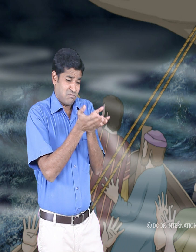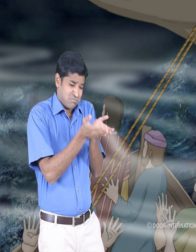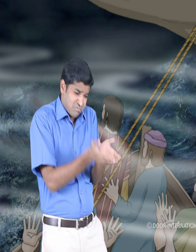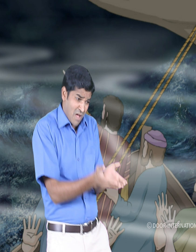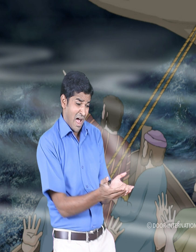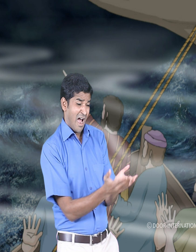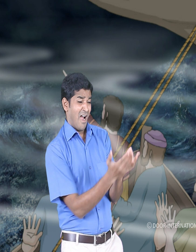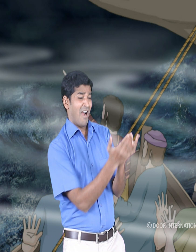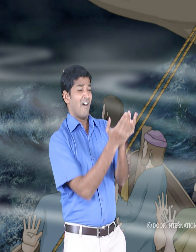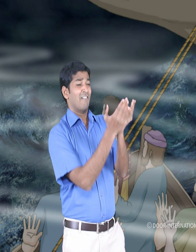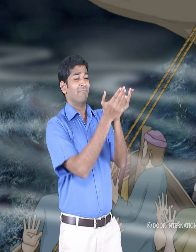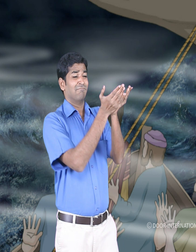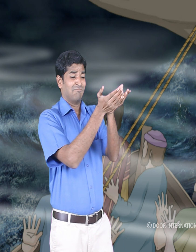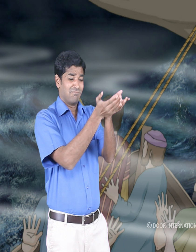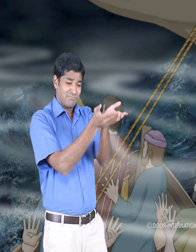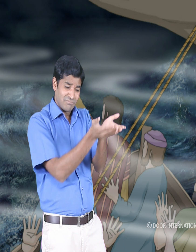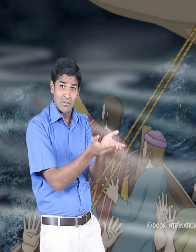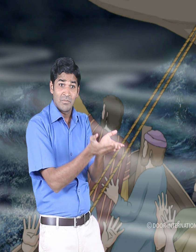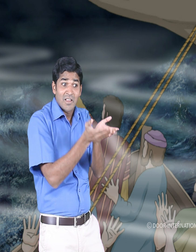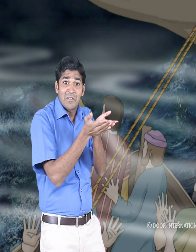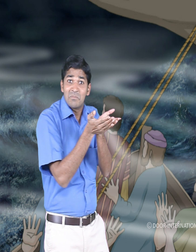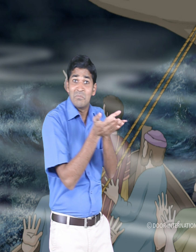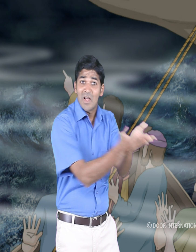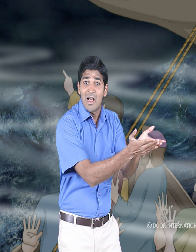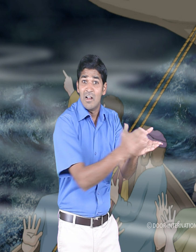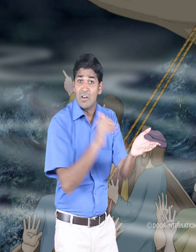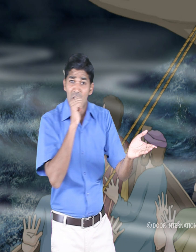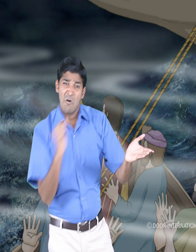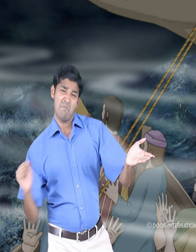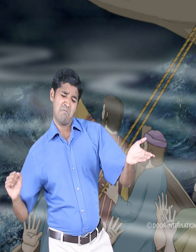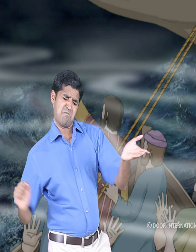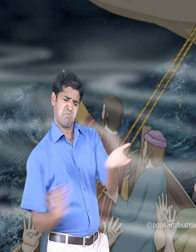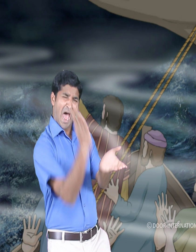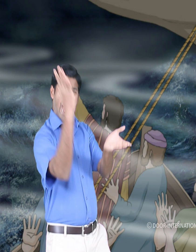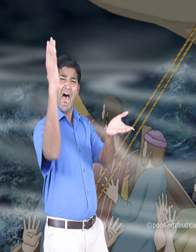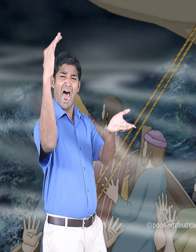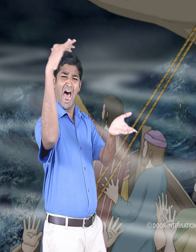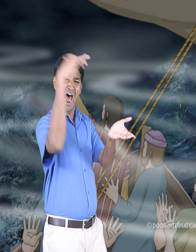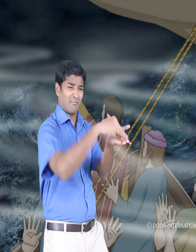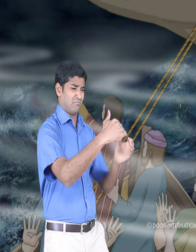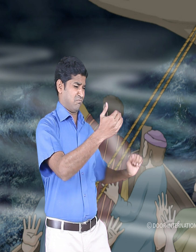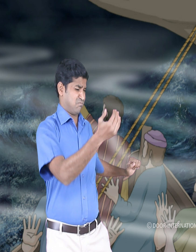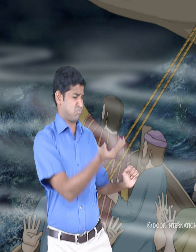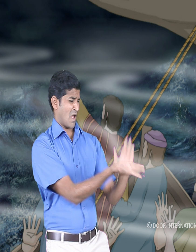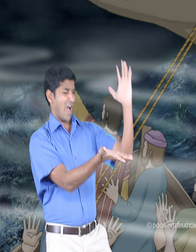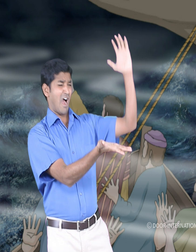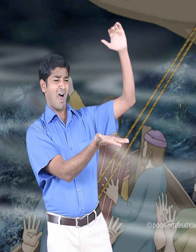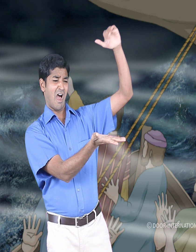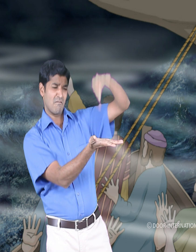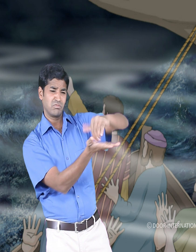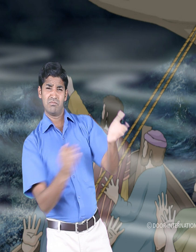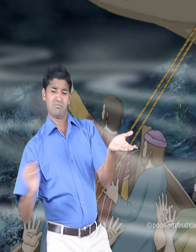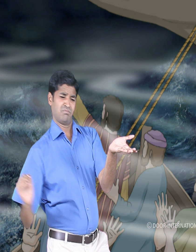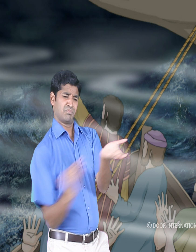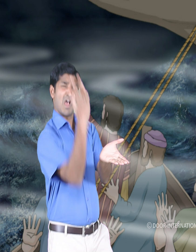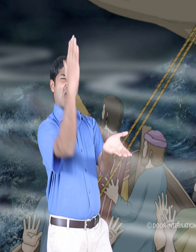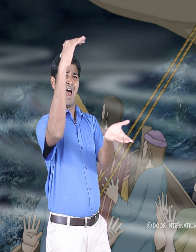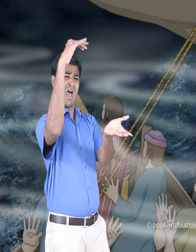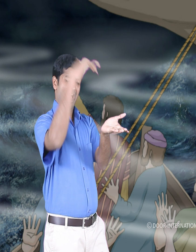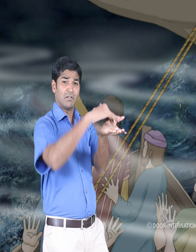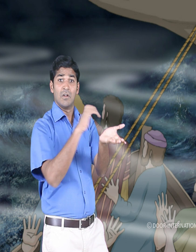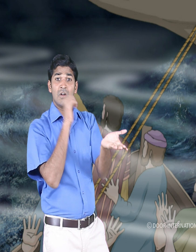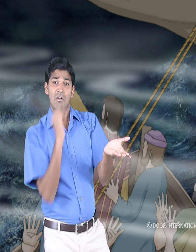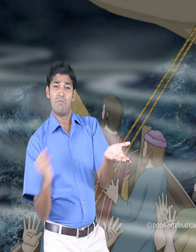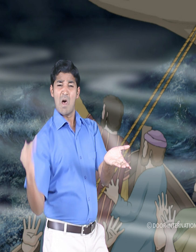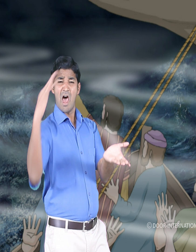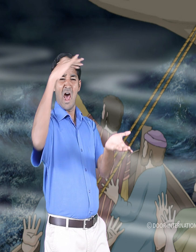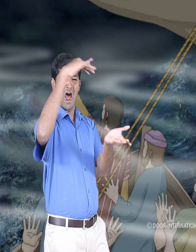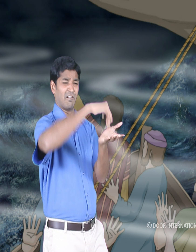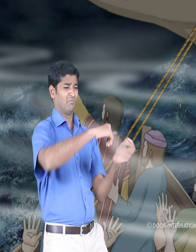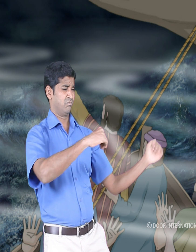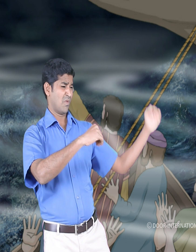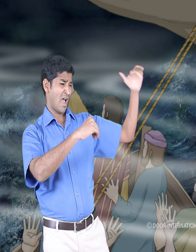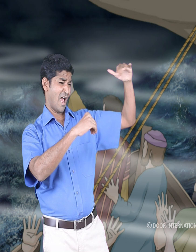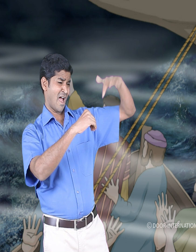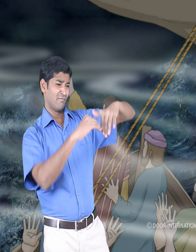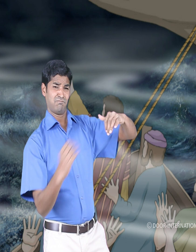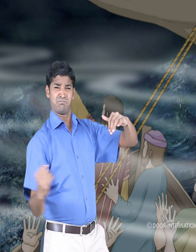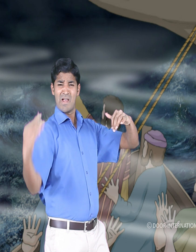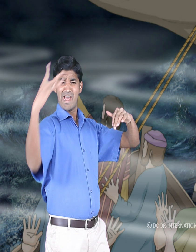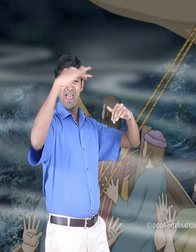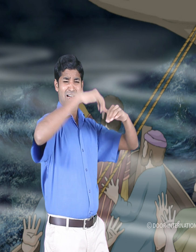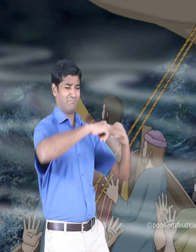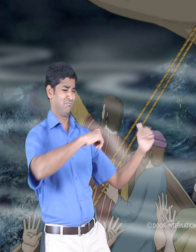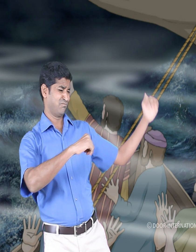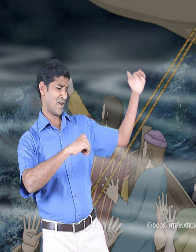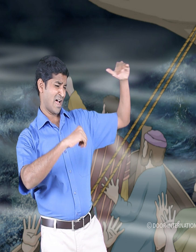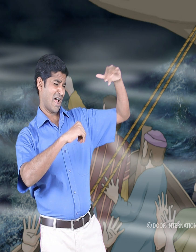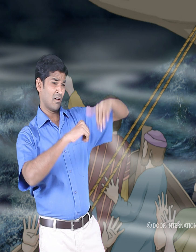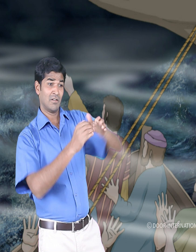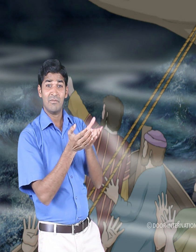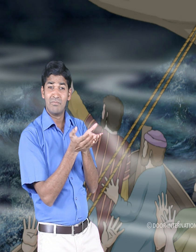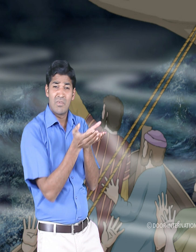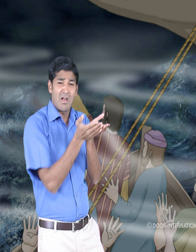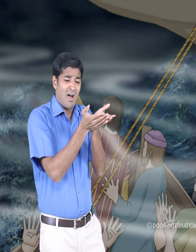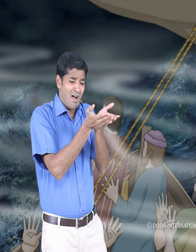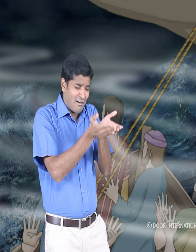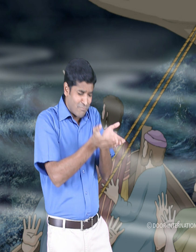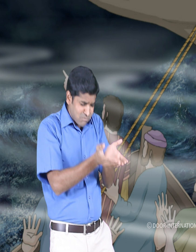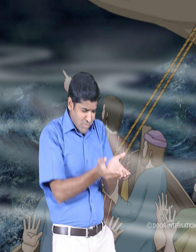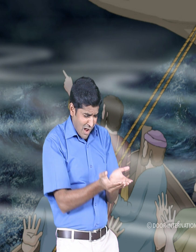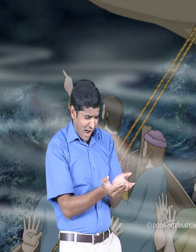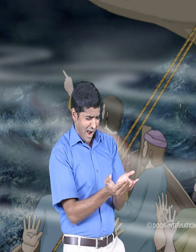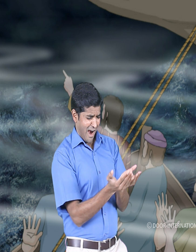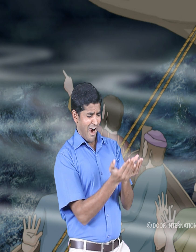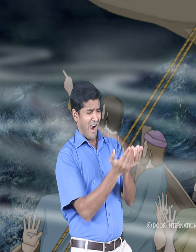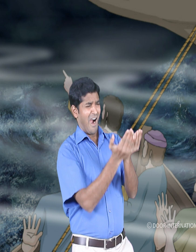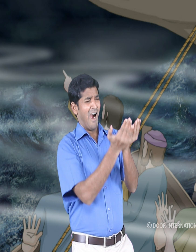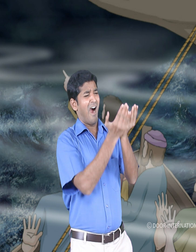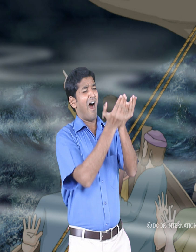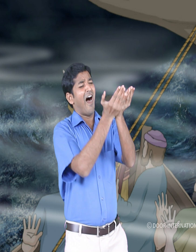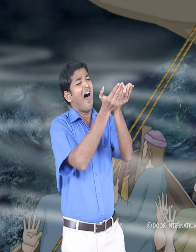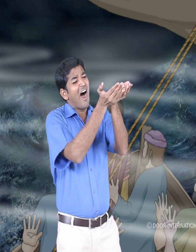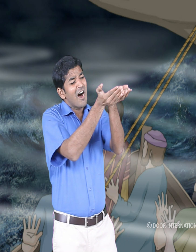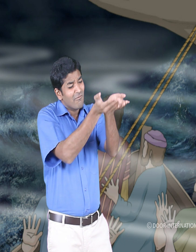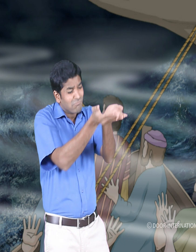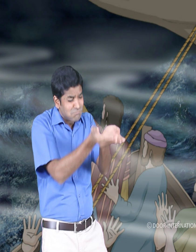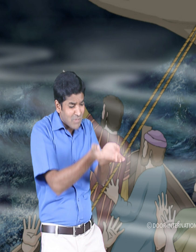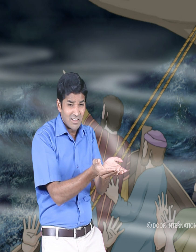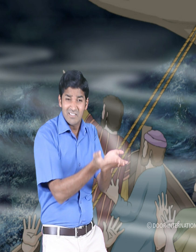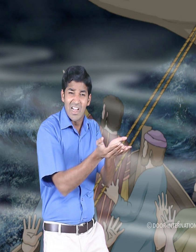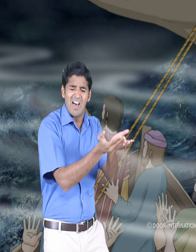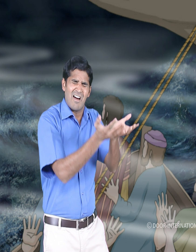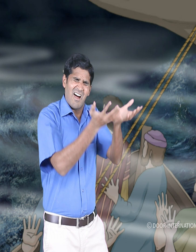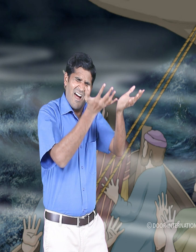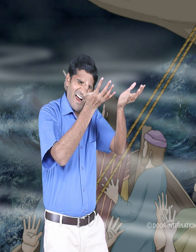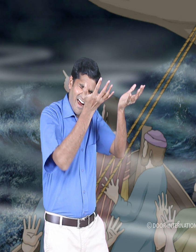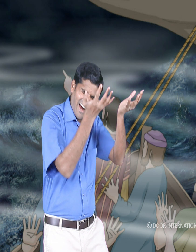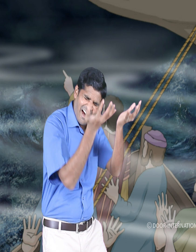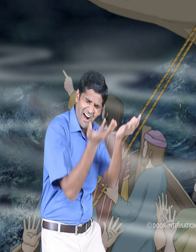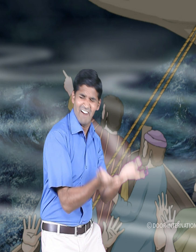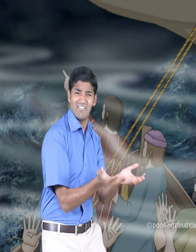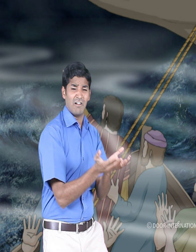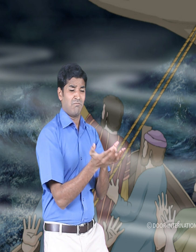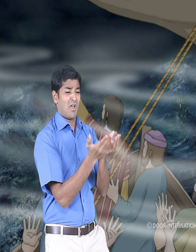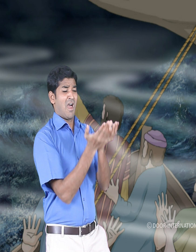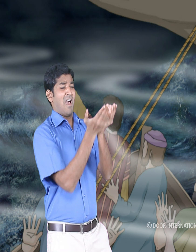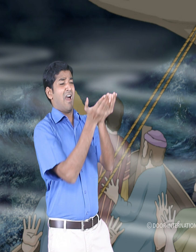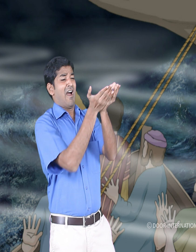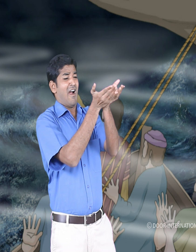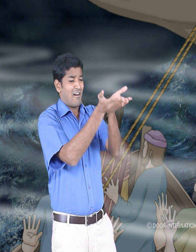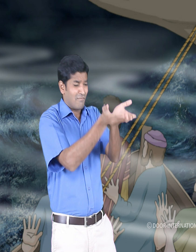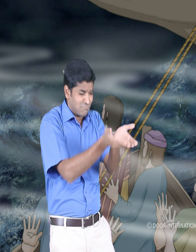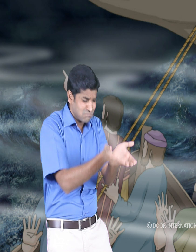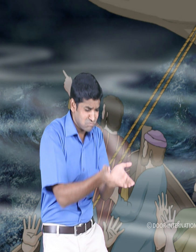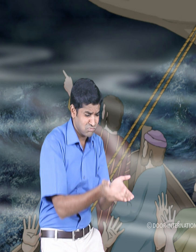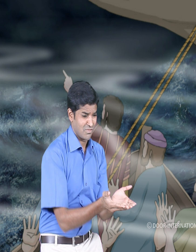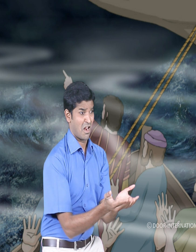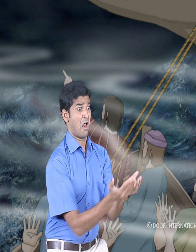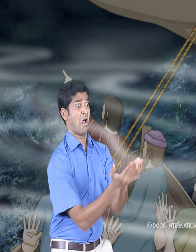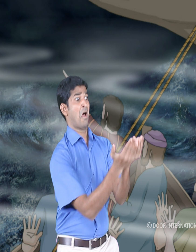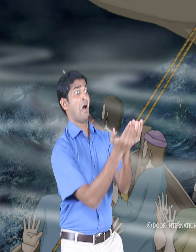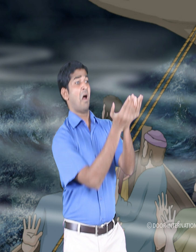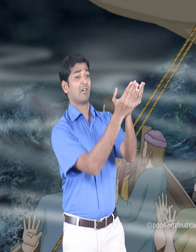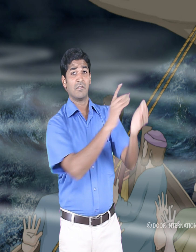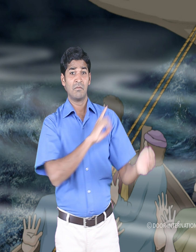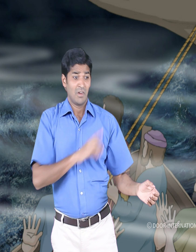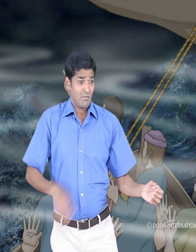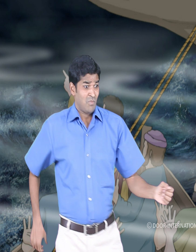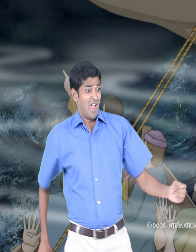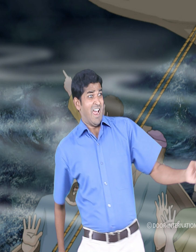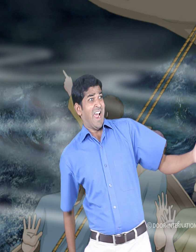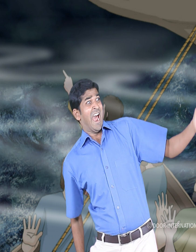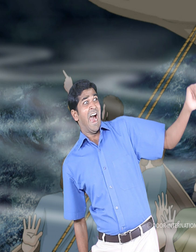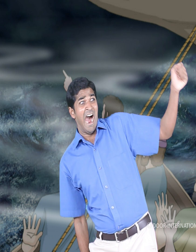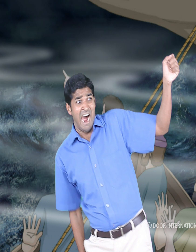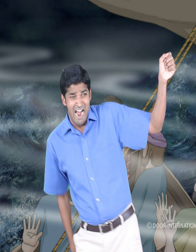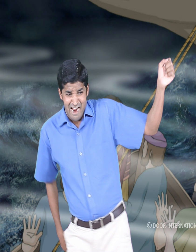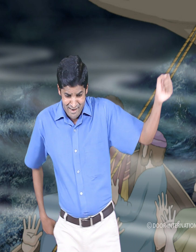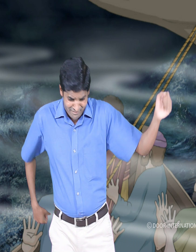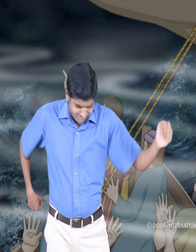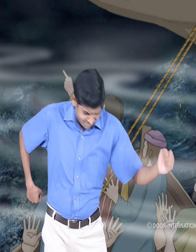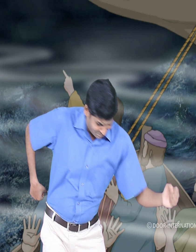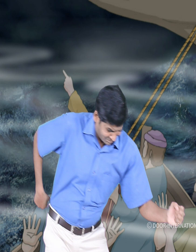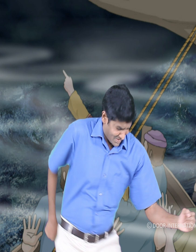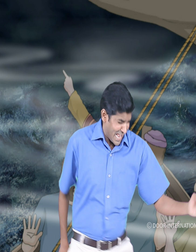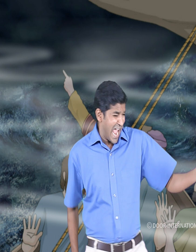But Jesus was in the stern, sleeping on the cushion.